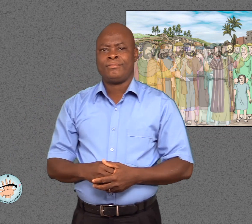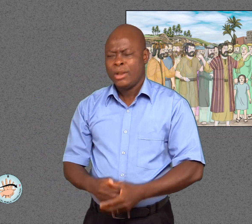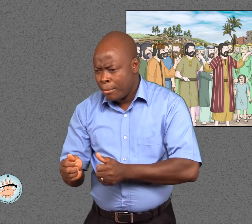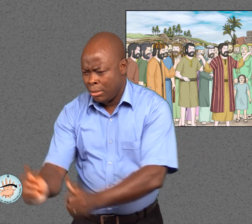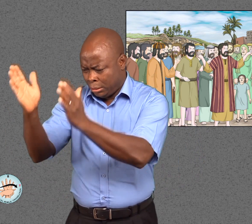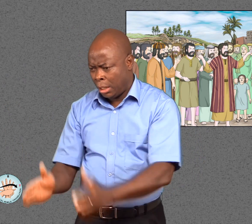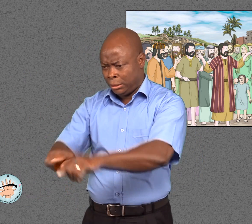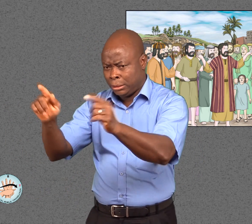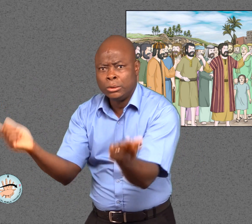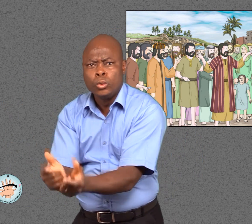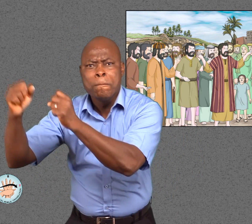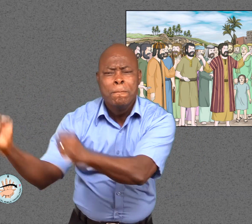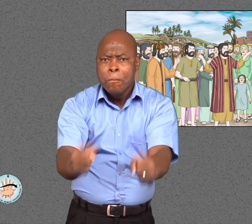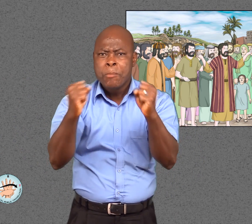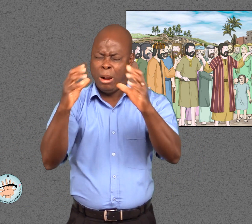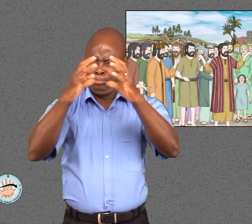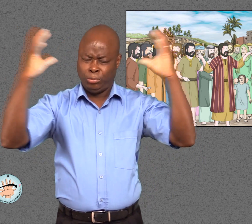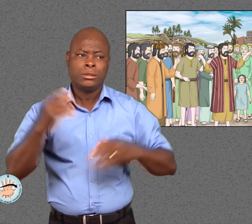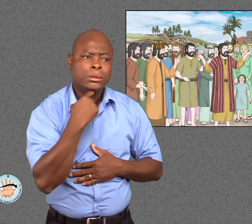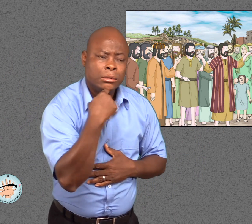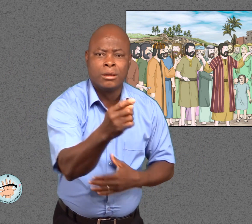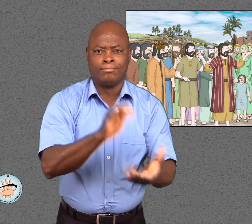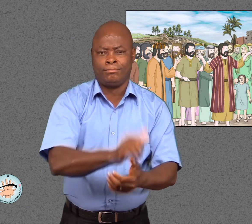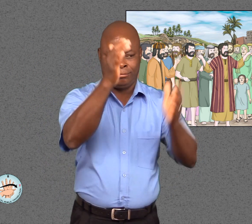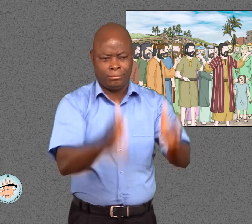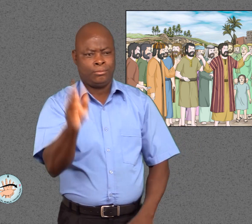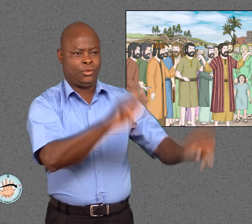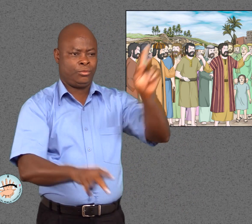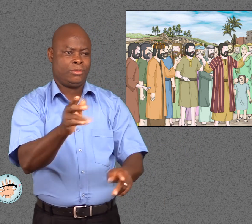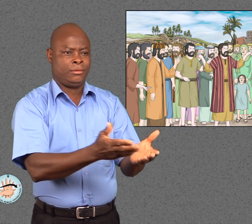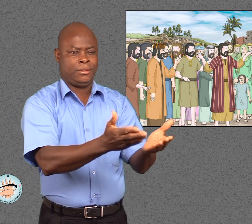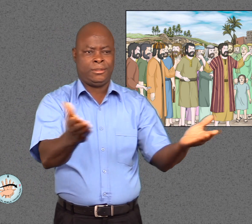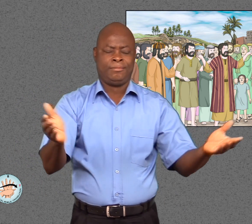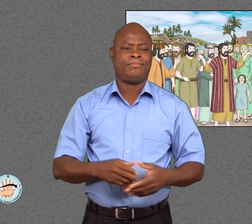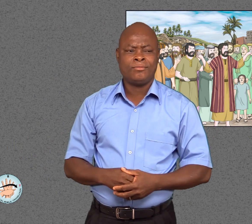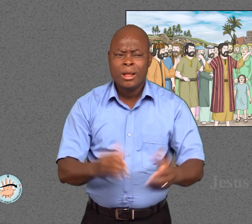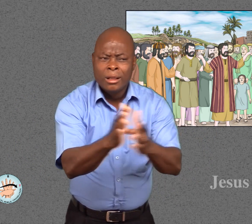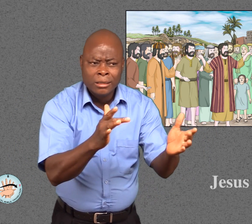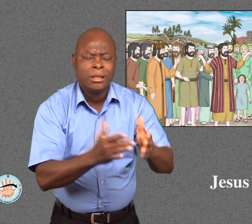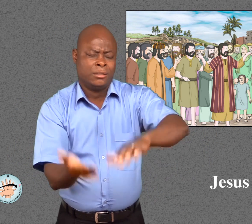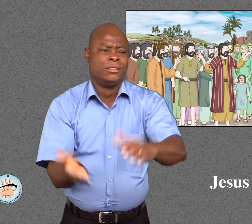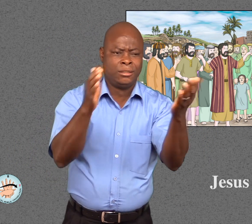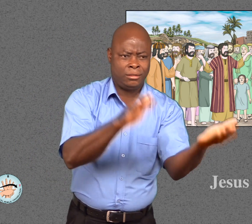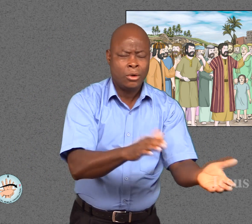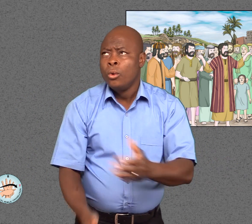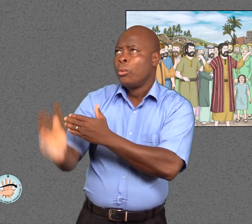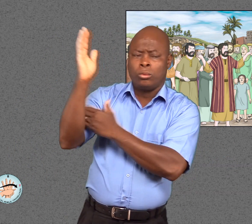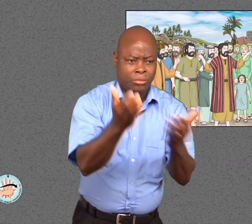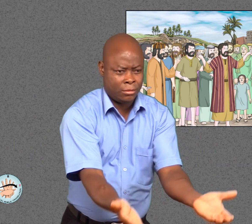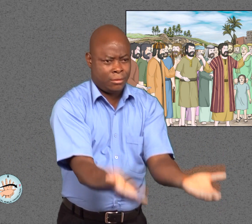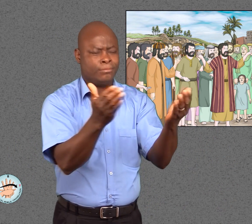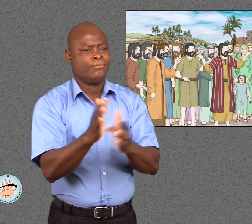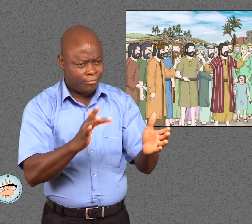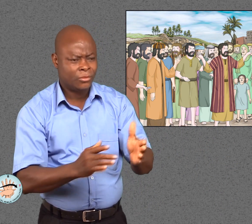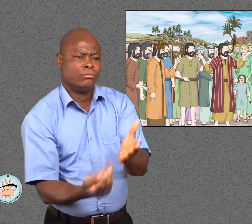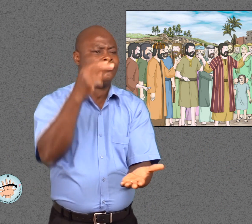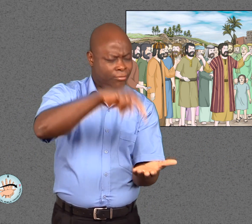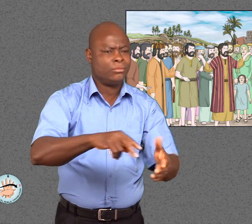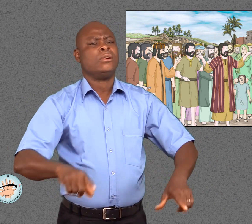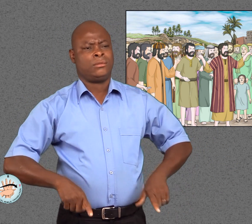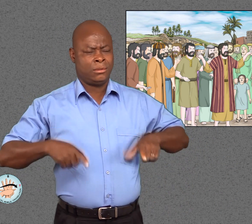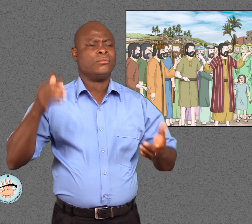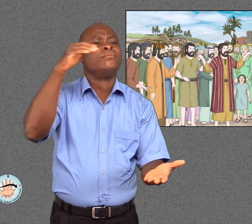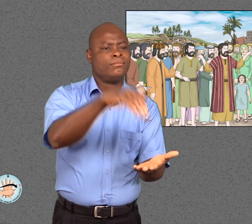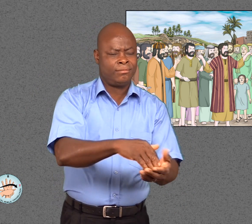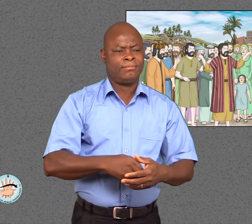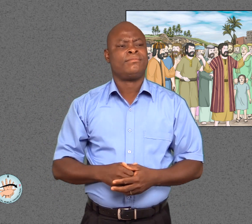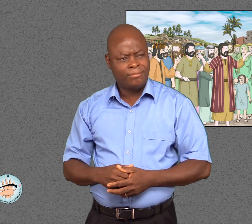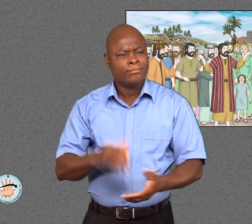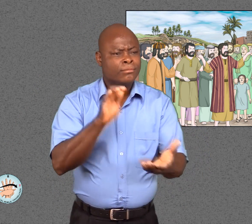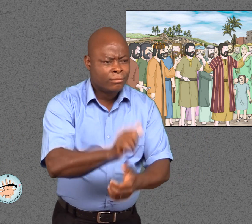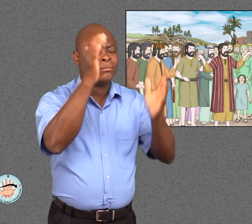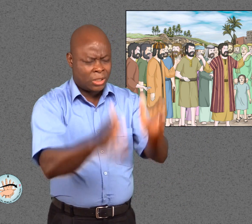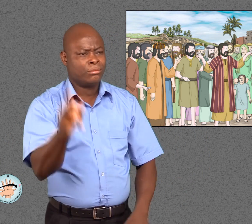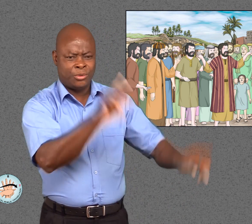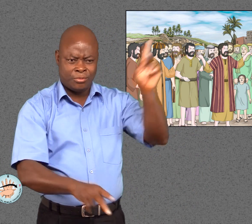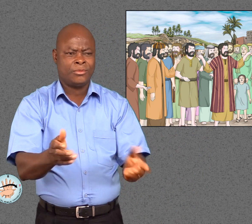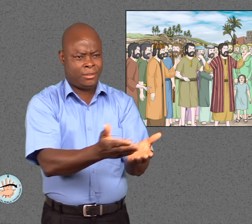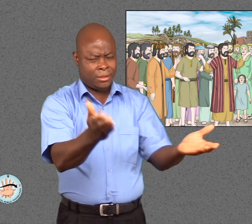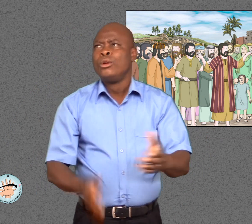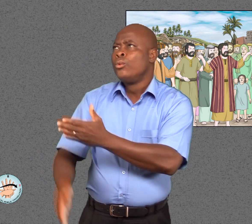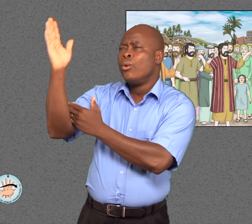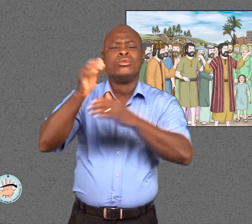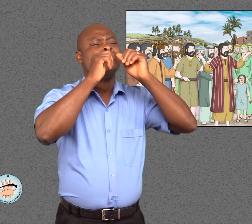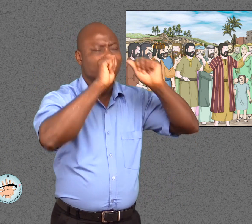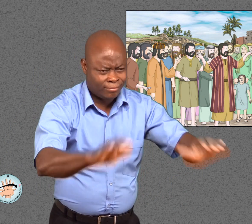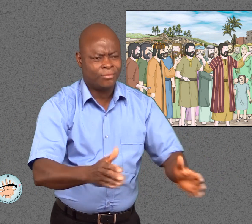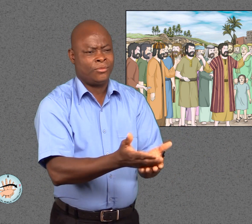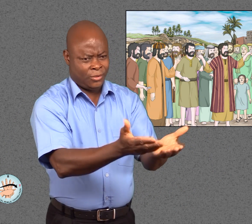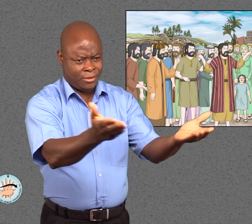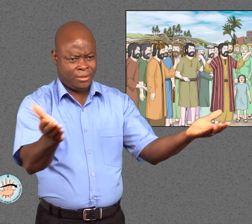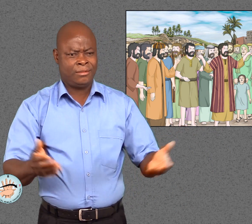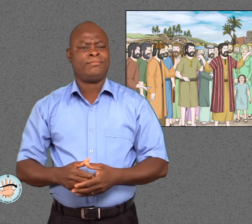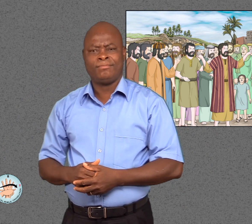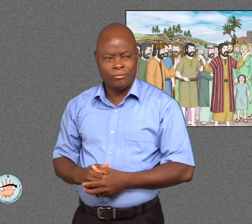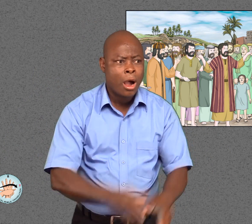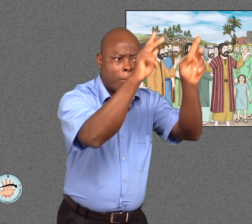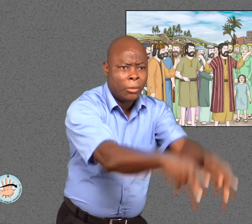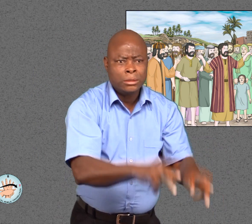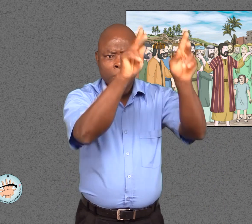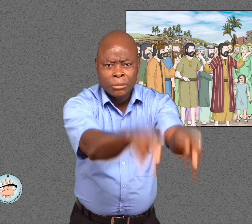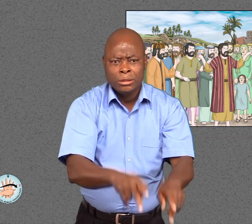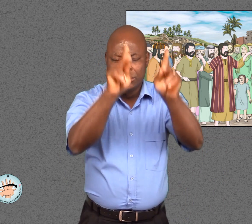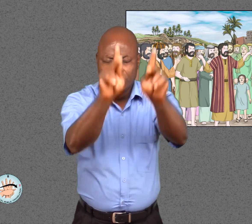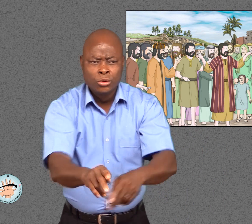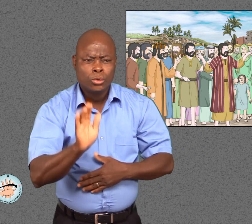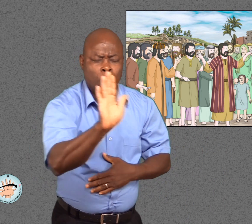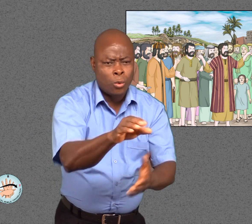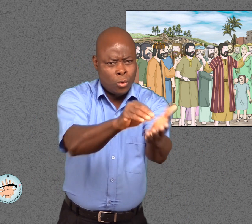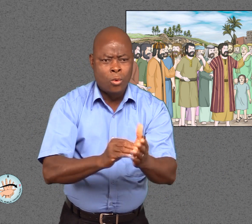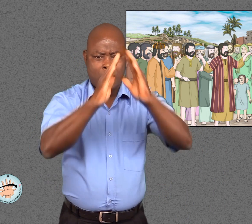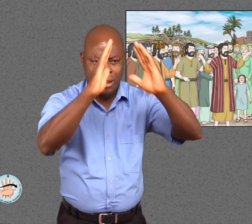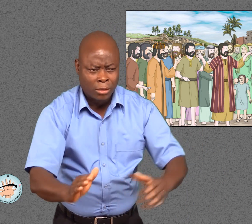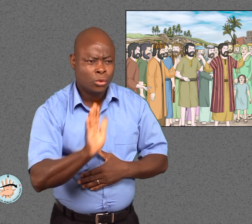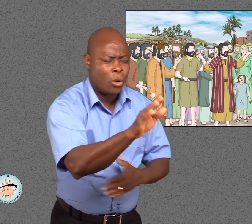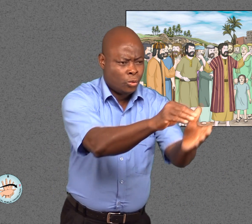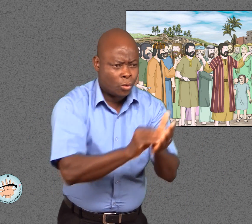With great power the apostles continued to give their testimony about the resurrection of the Lord Jesus.